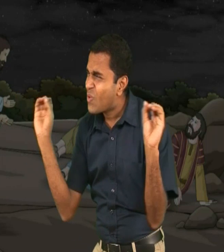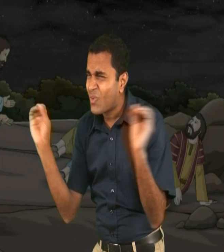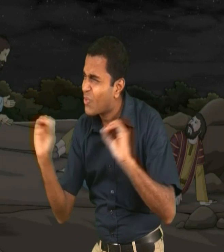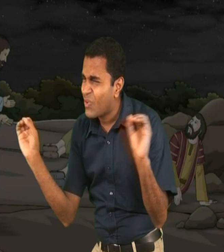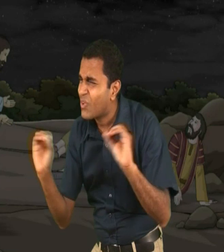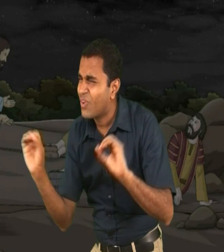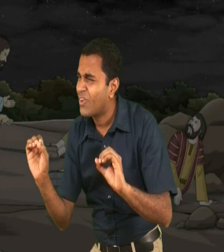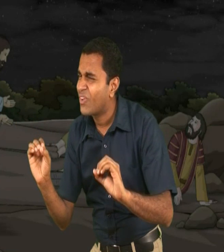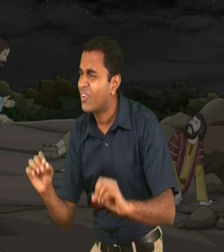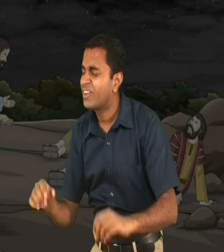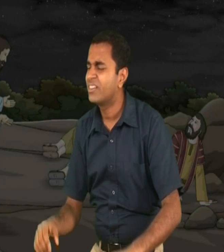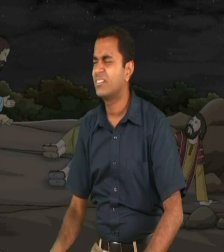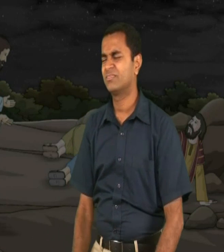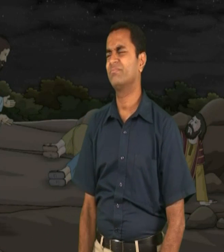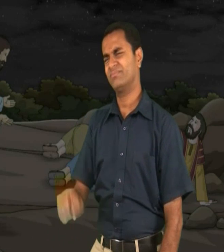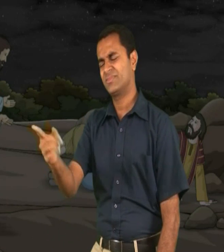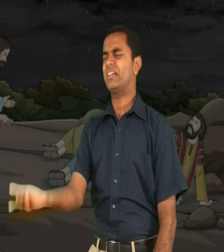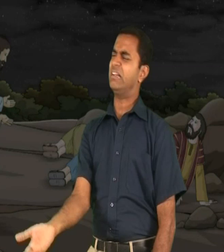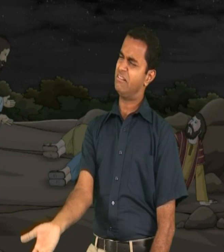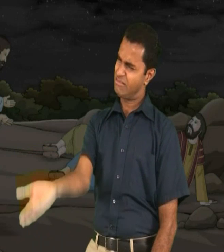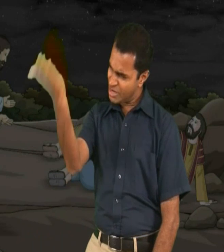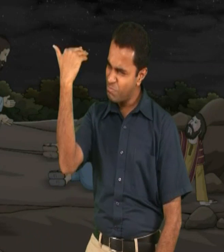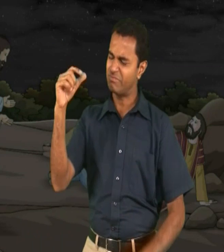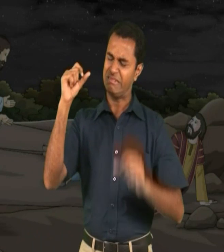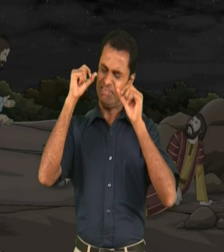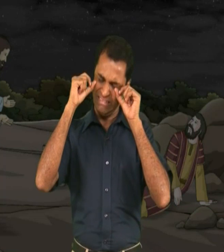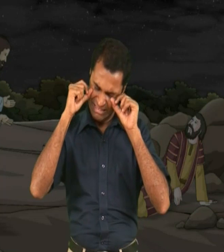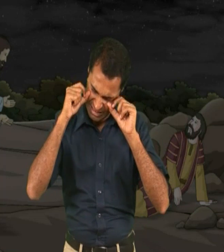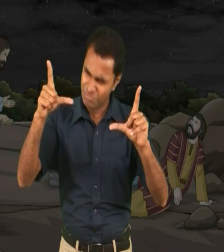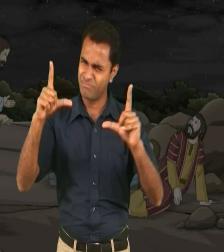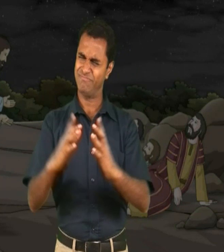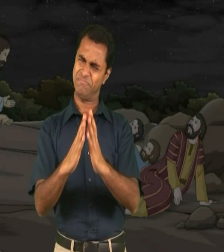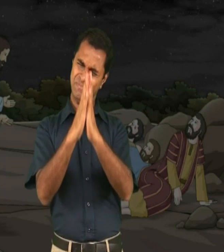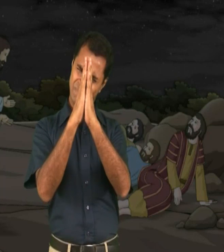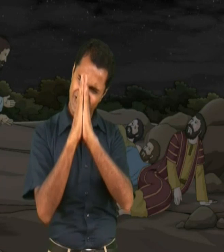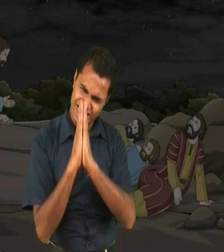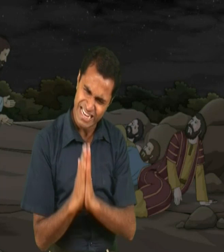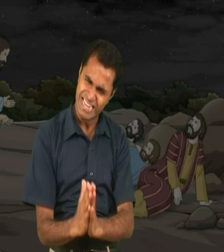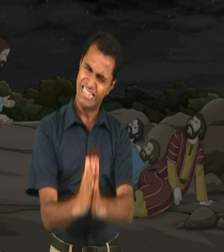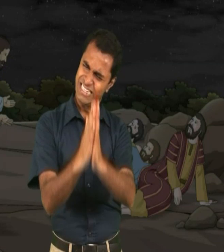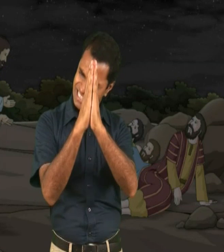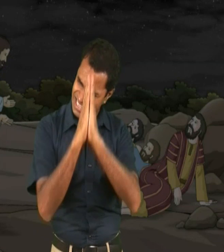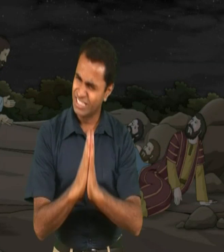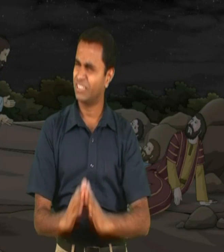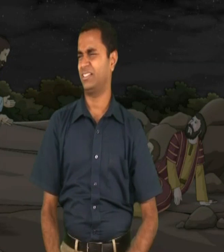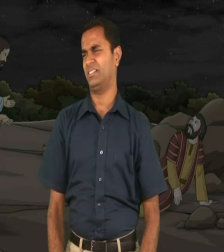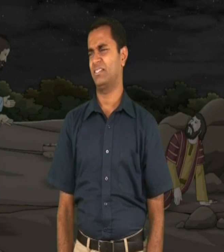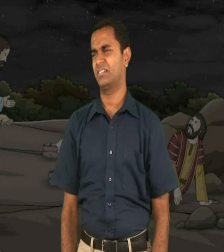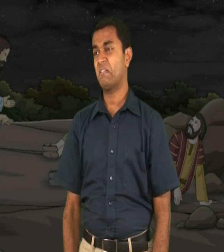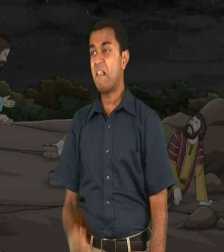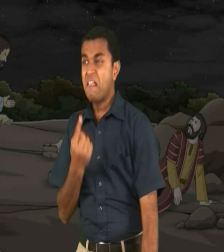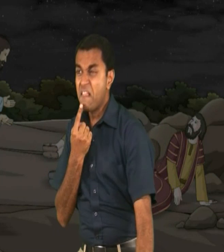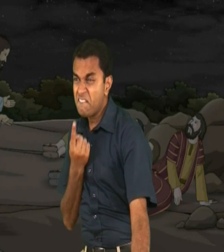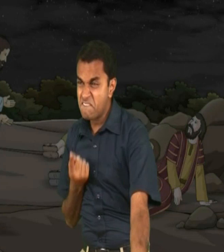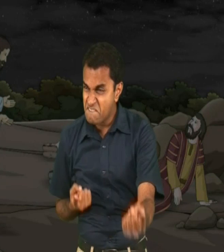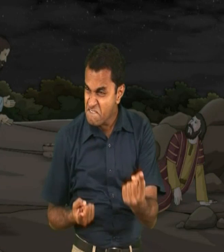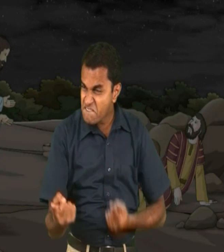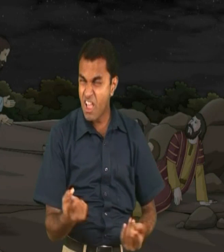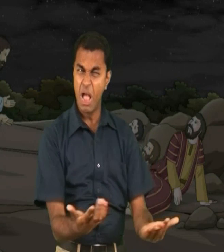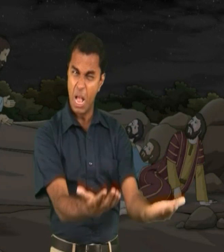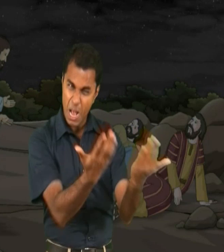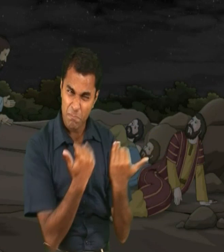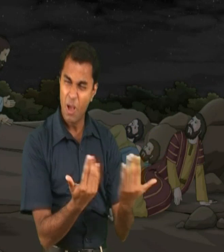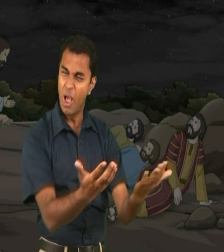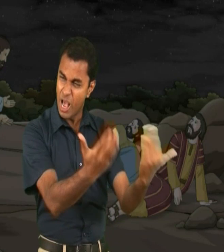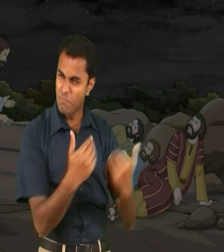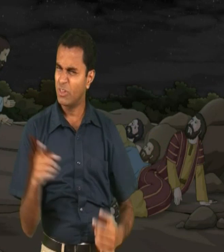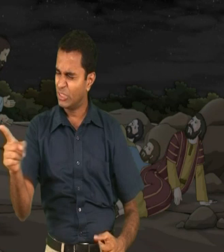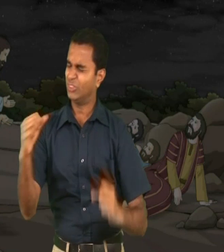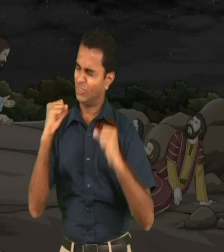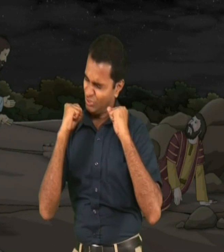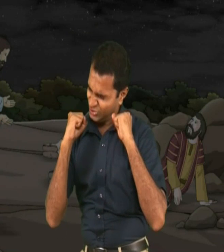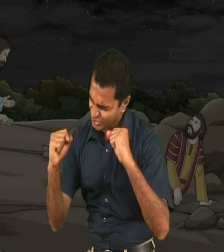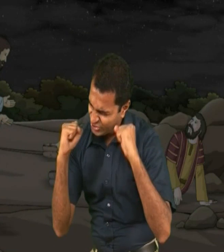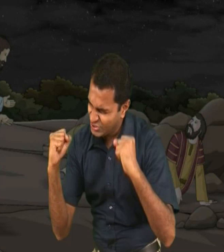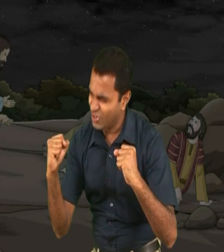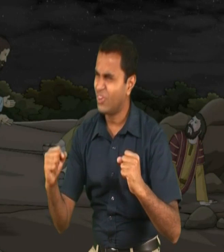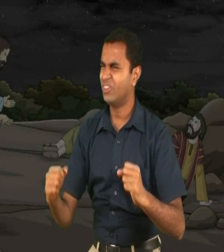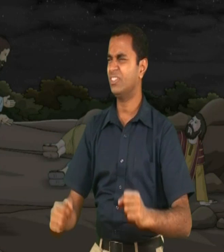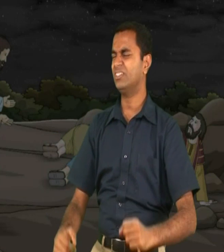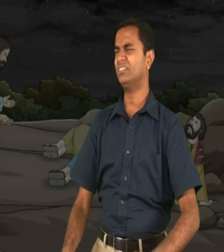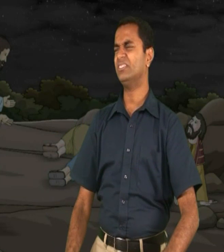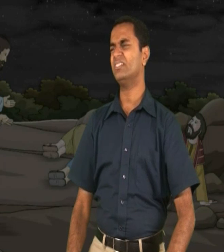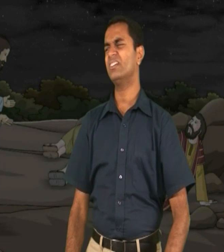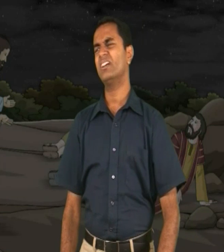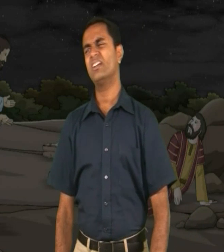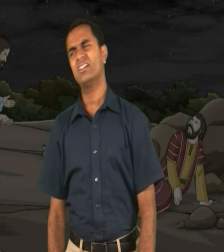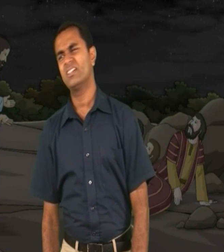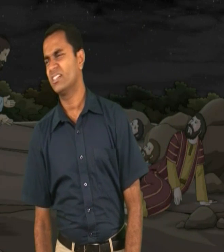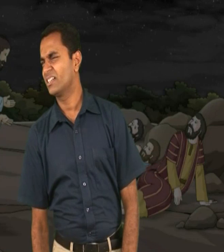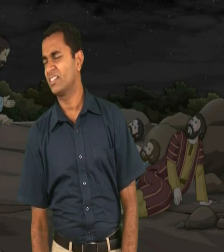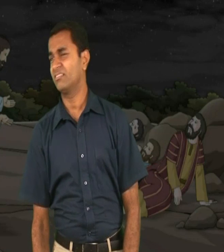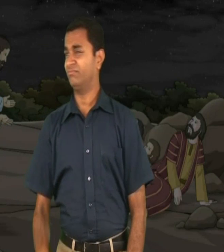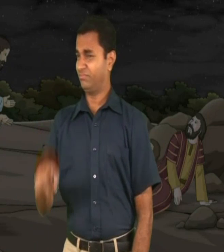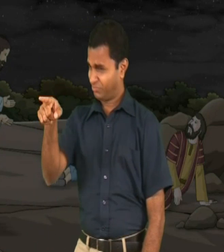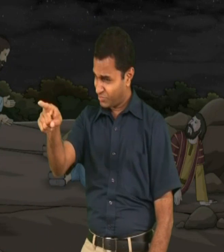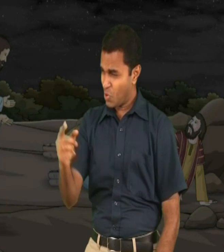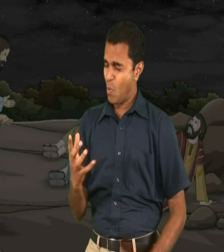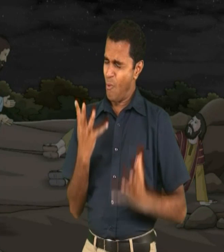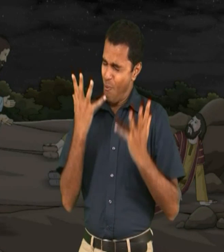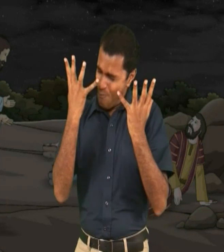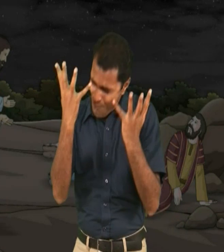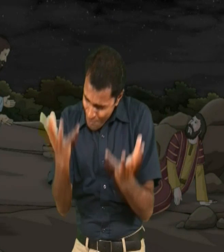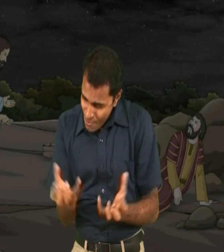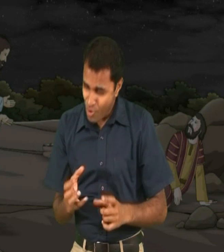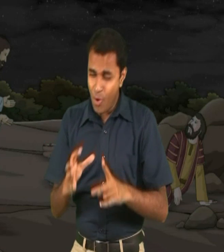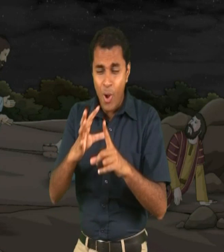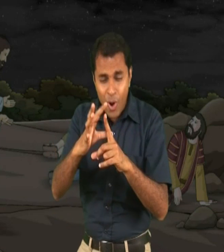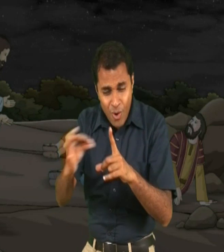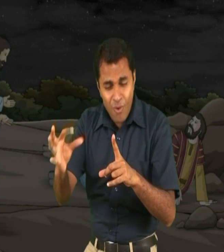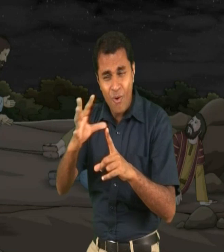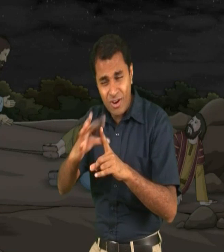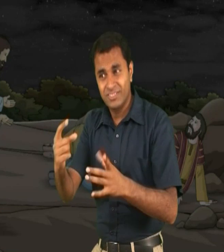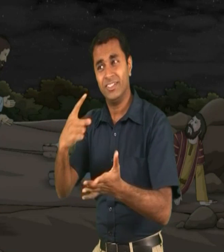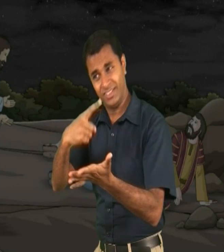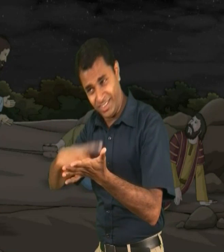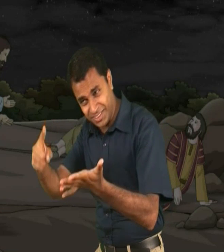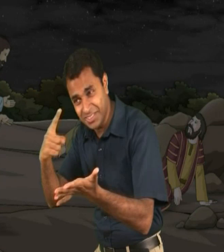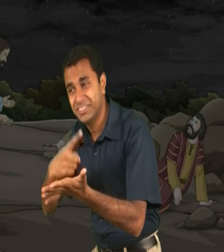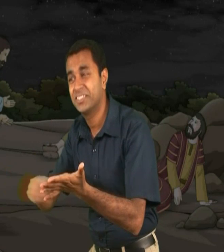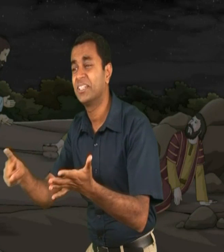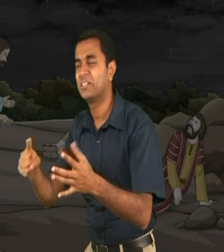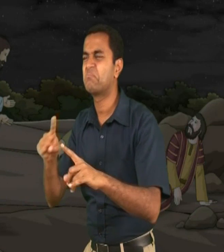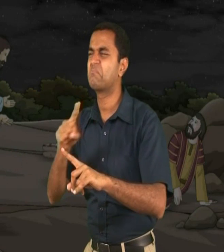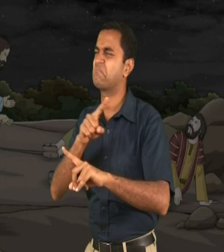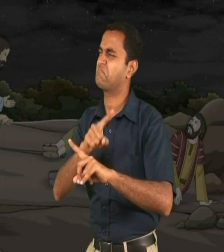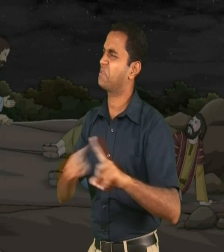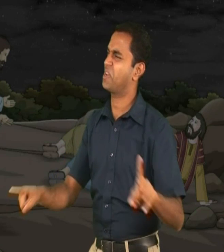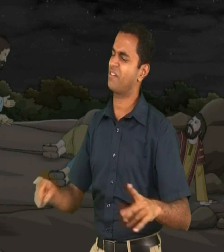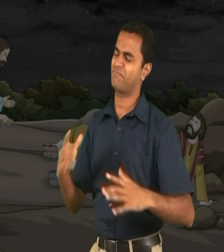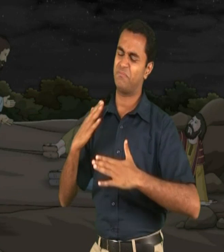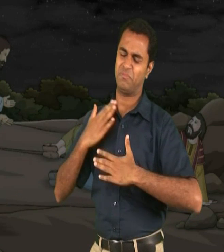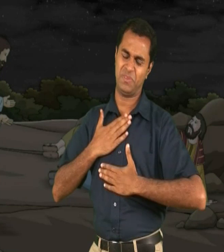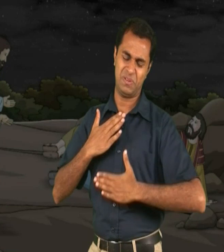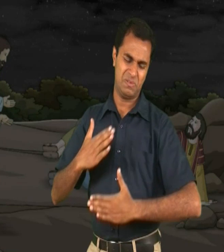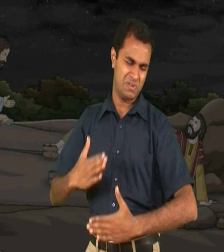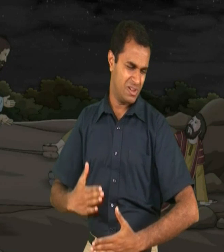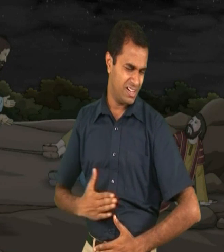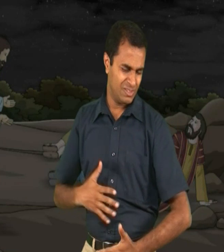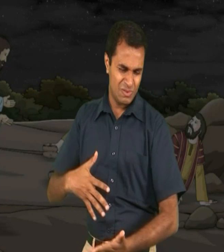“Watch and pray so that you will not enter into temptation.